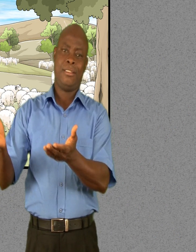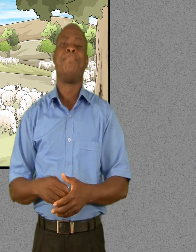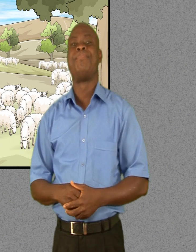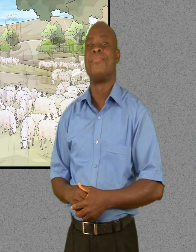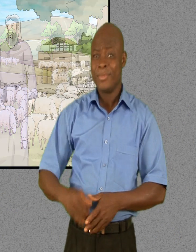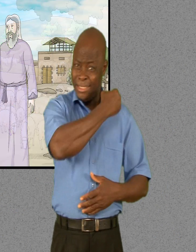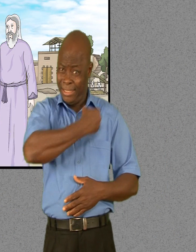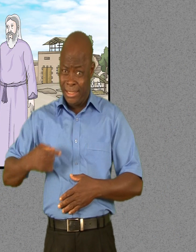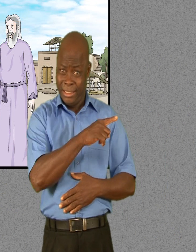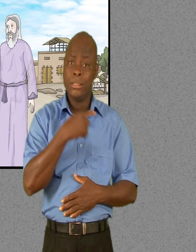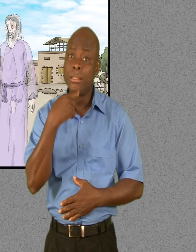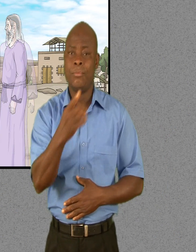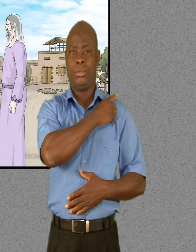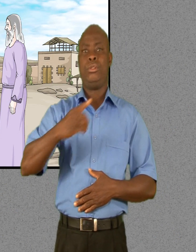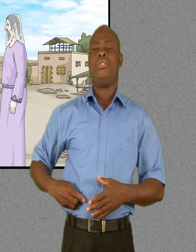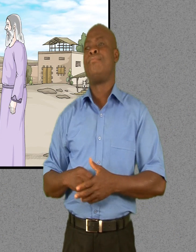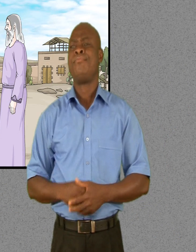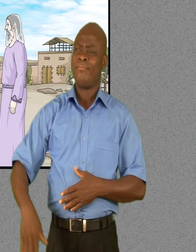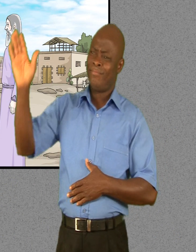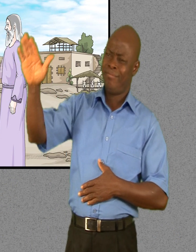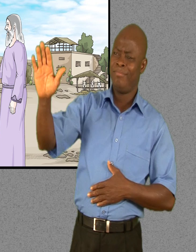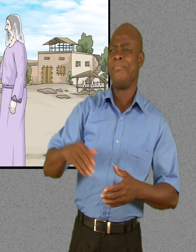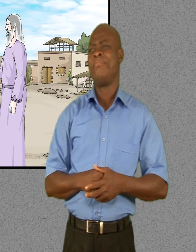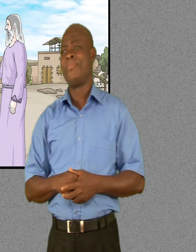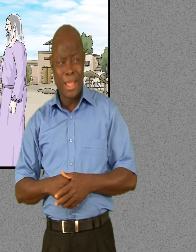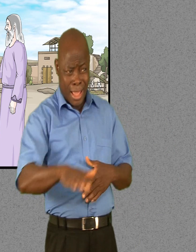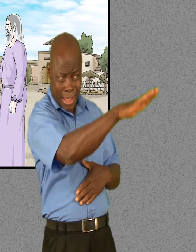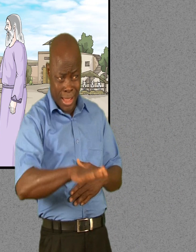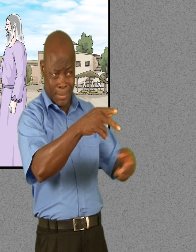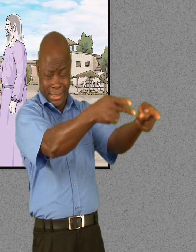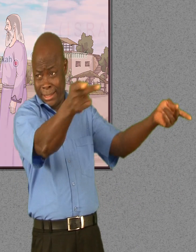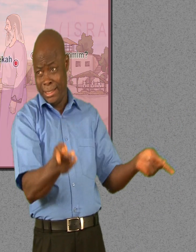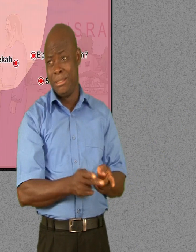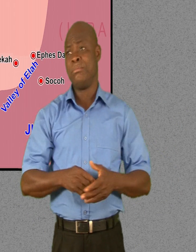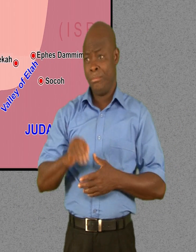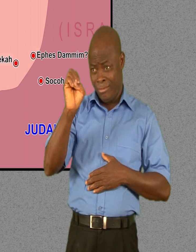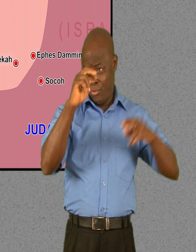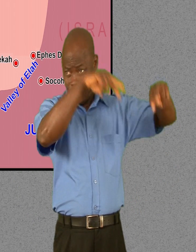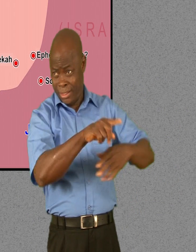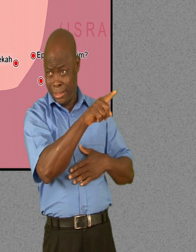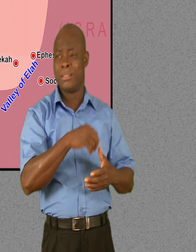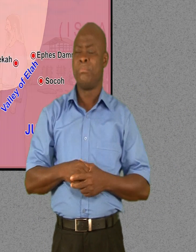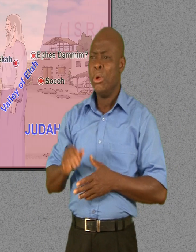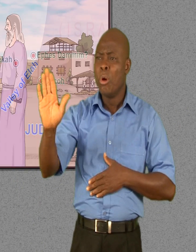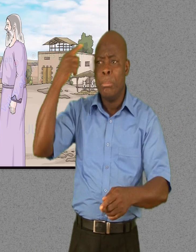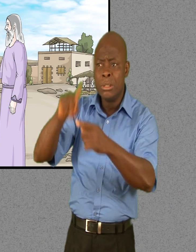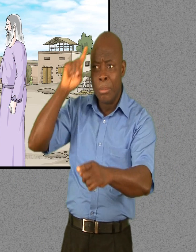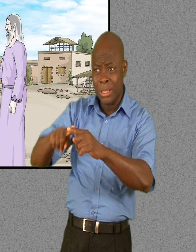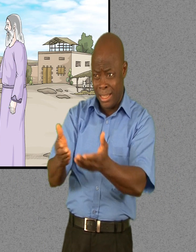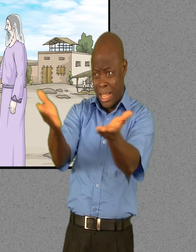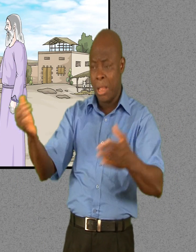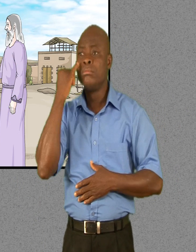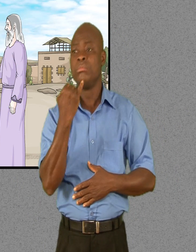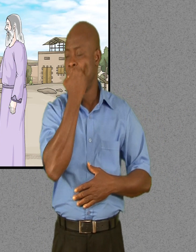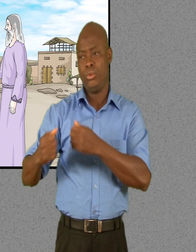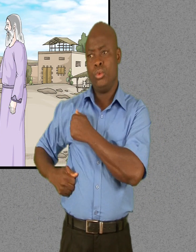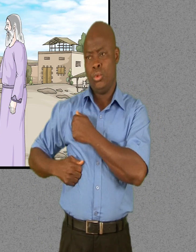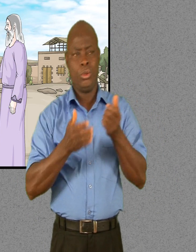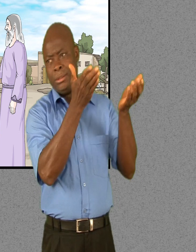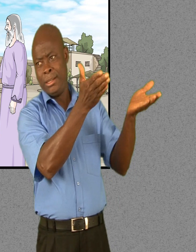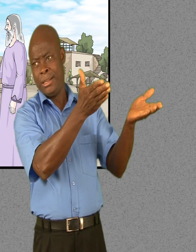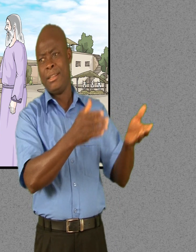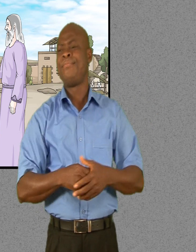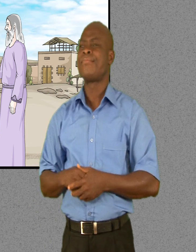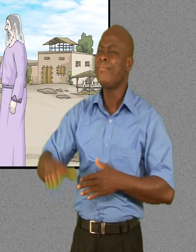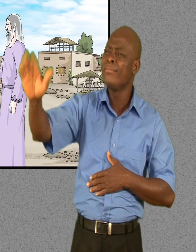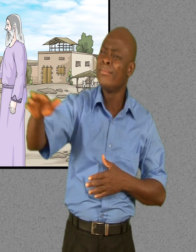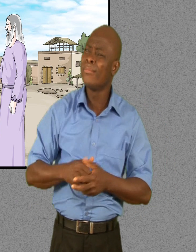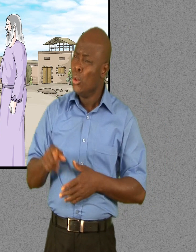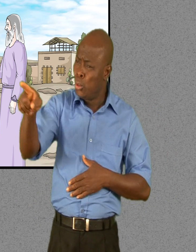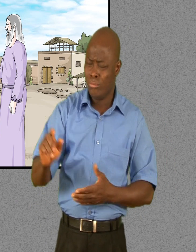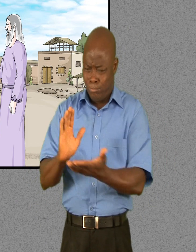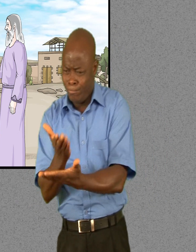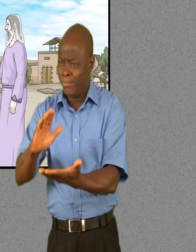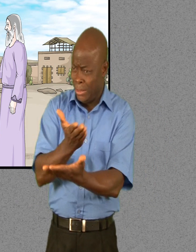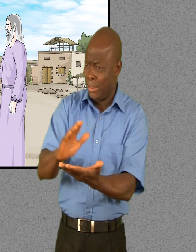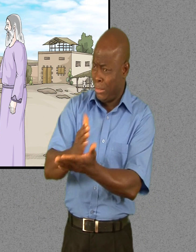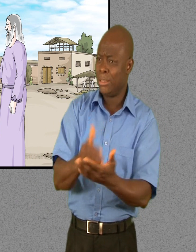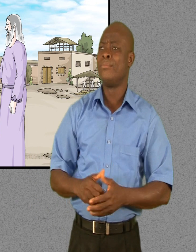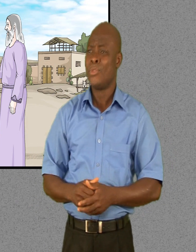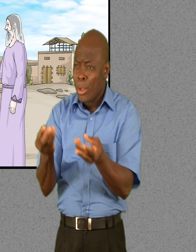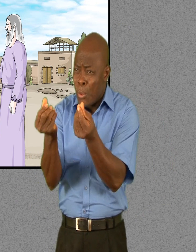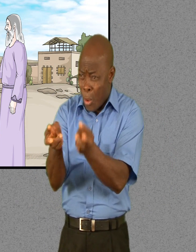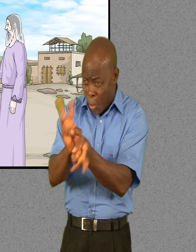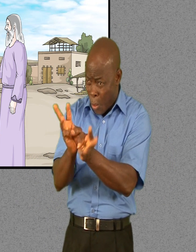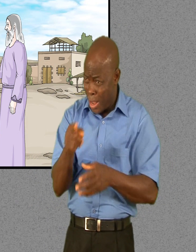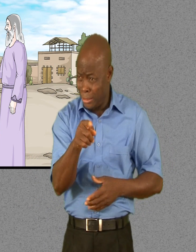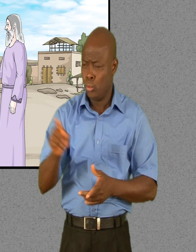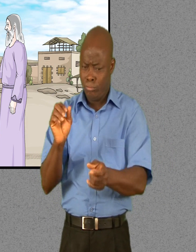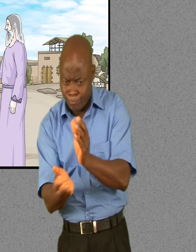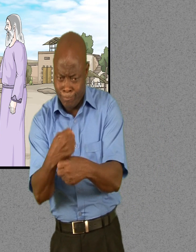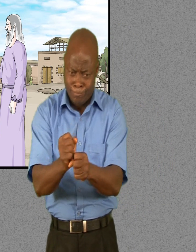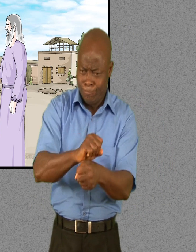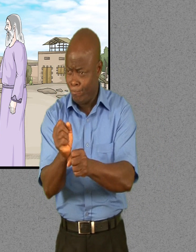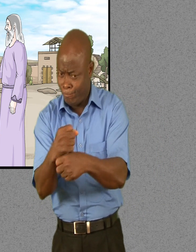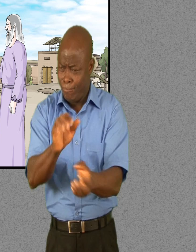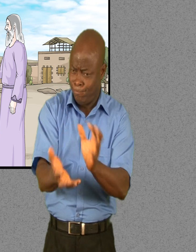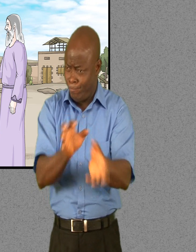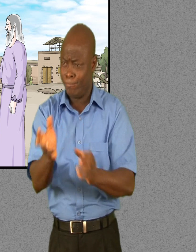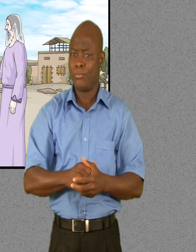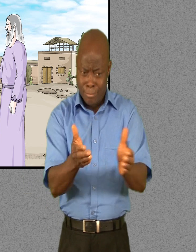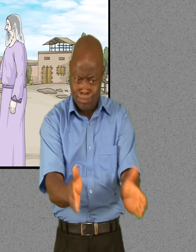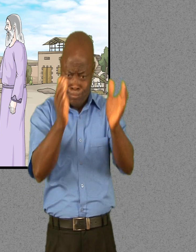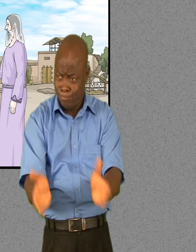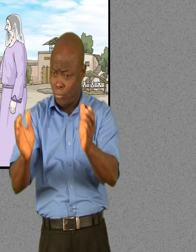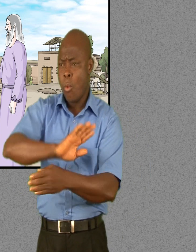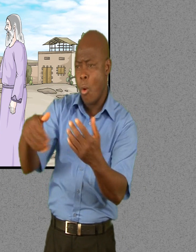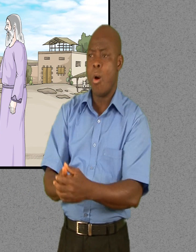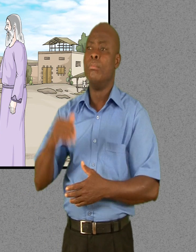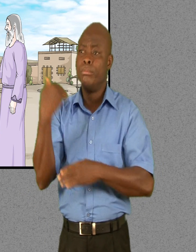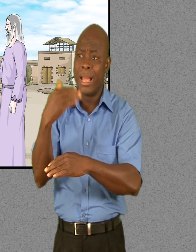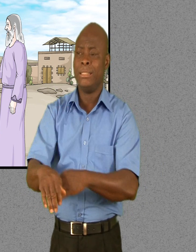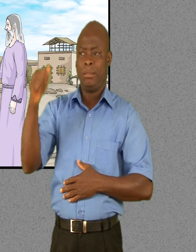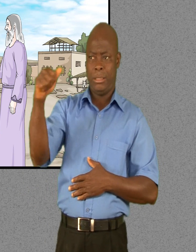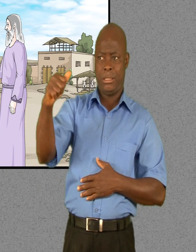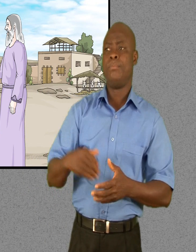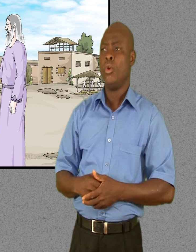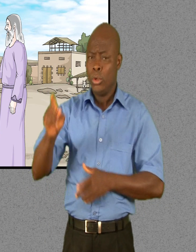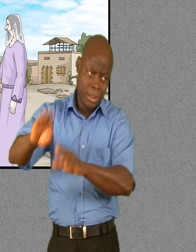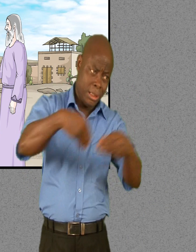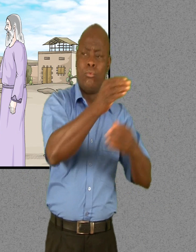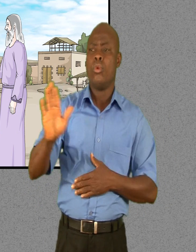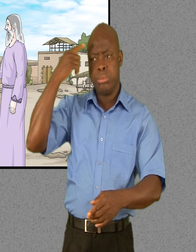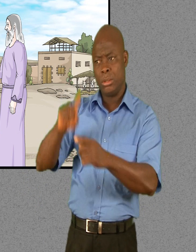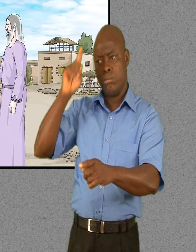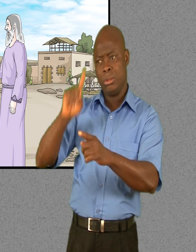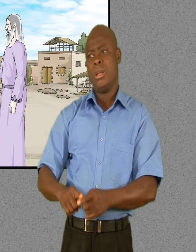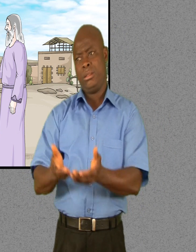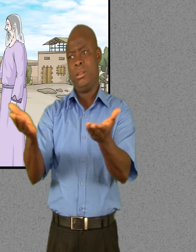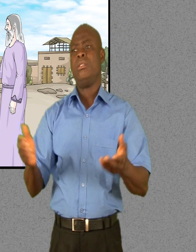One day Jesse said to his son David, “Take this ephah of roasted grain and these ten loaves of bread for your brothers and hurry to their camp.